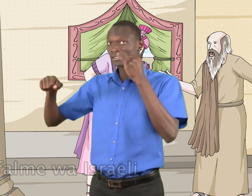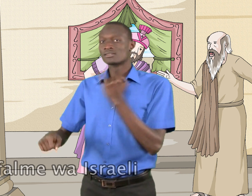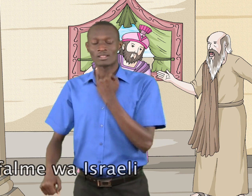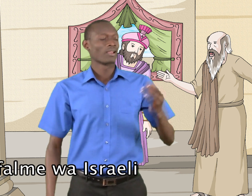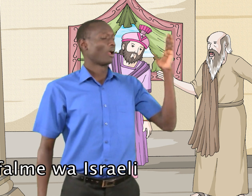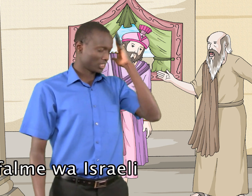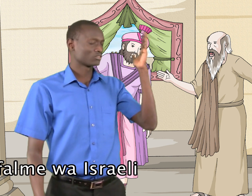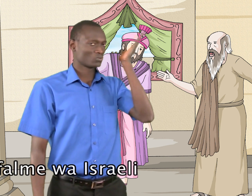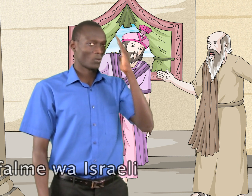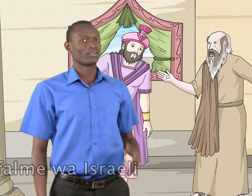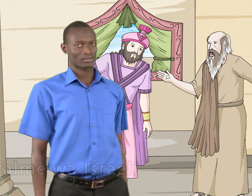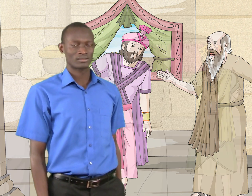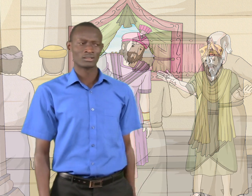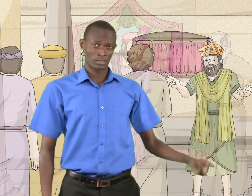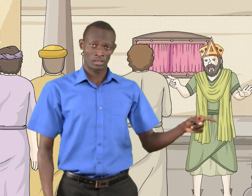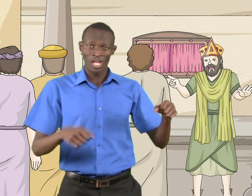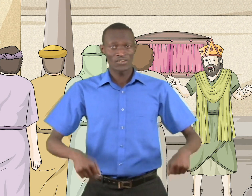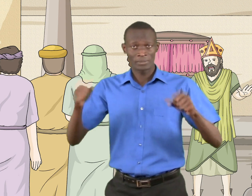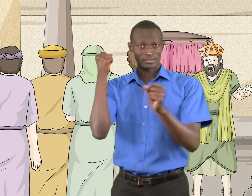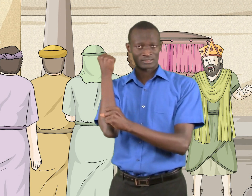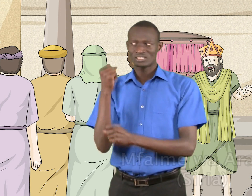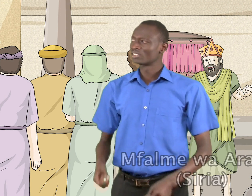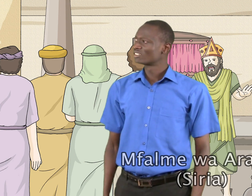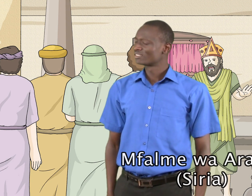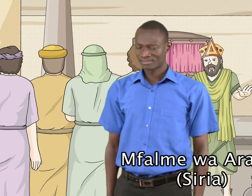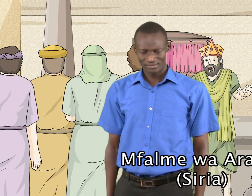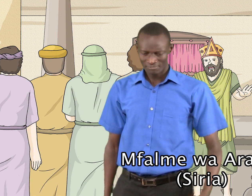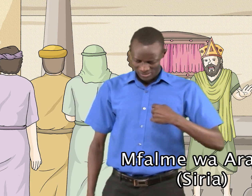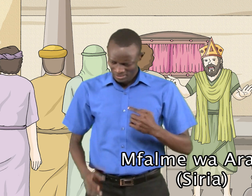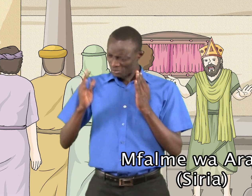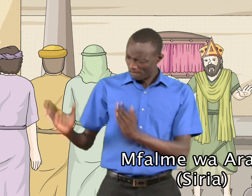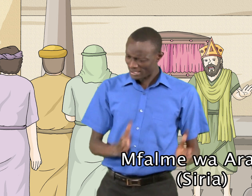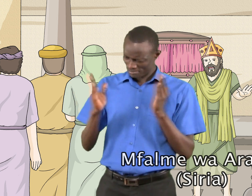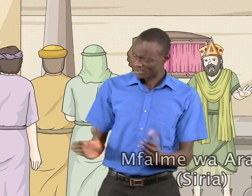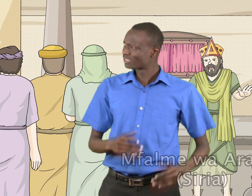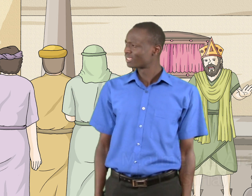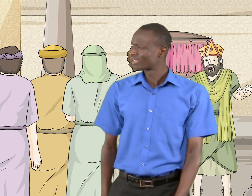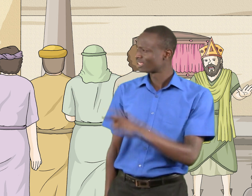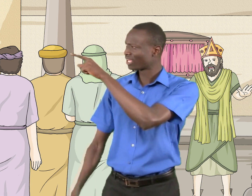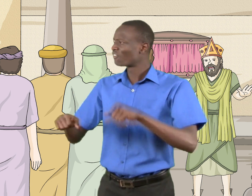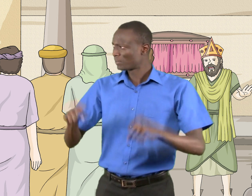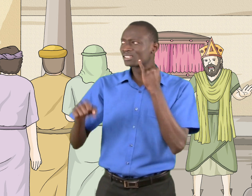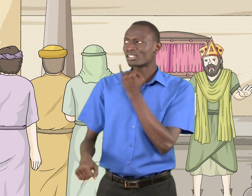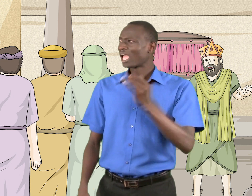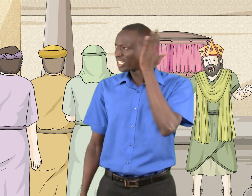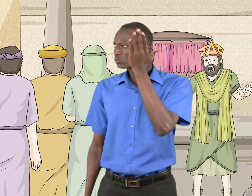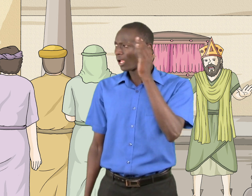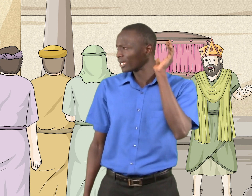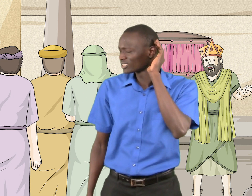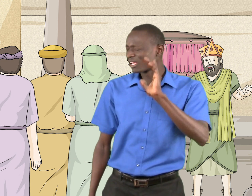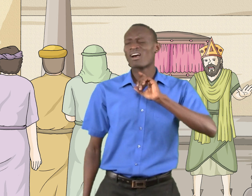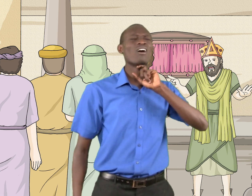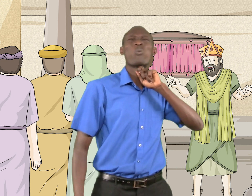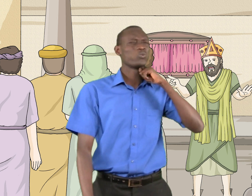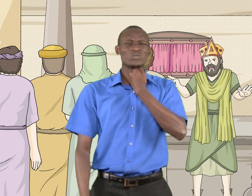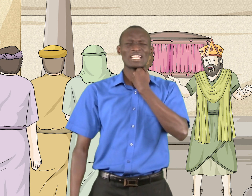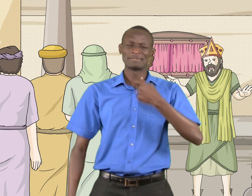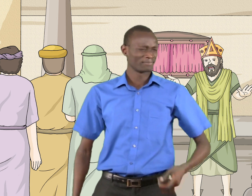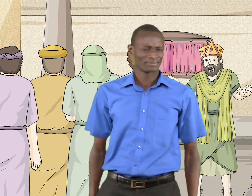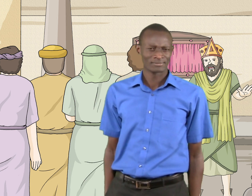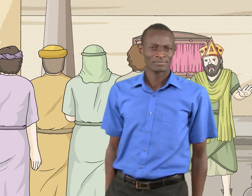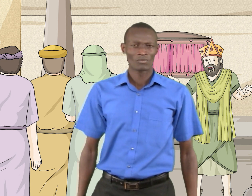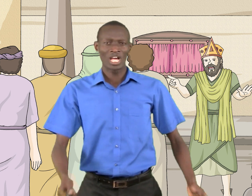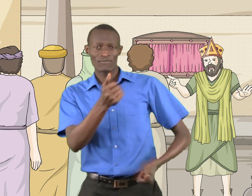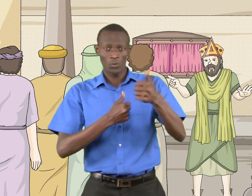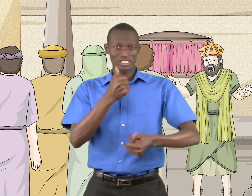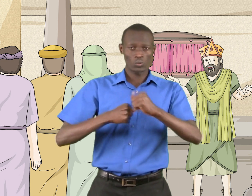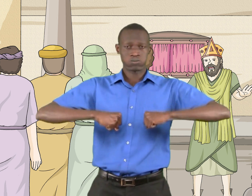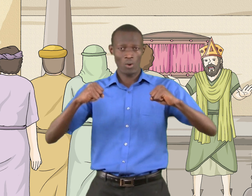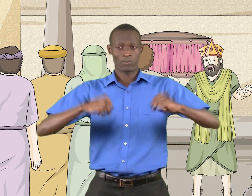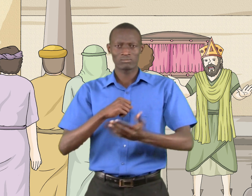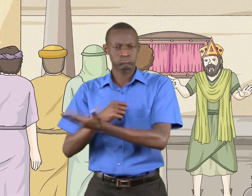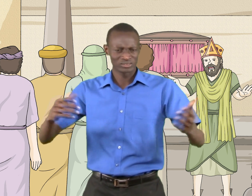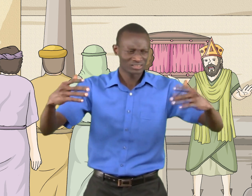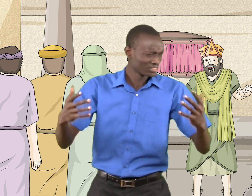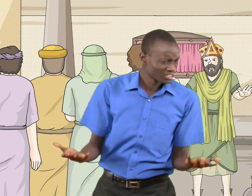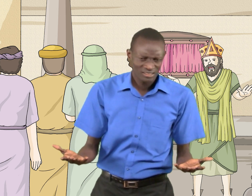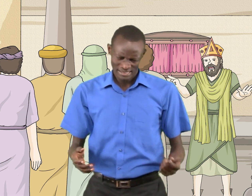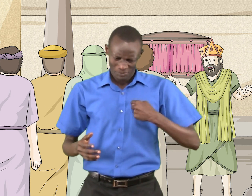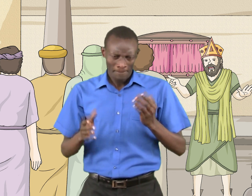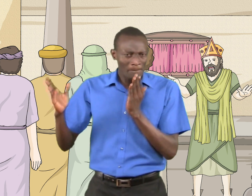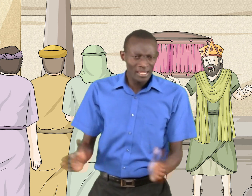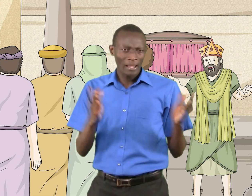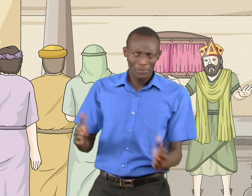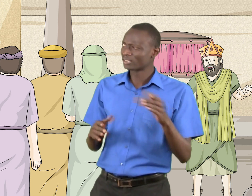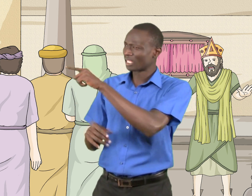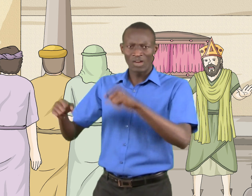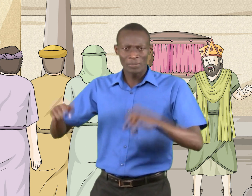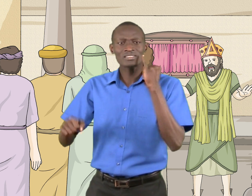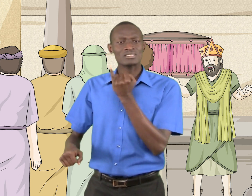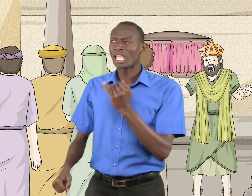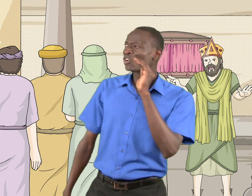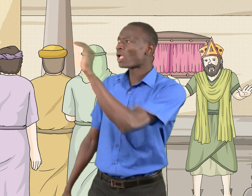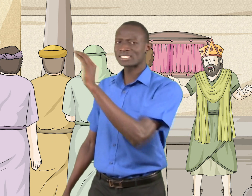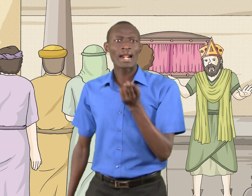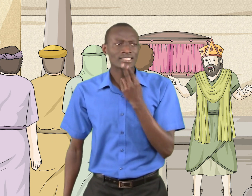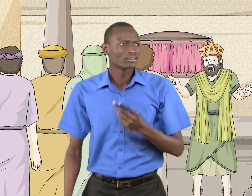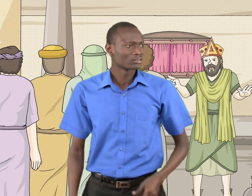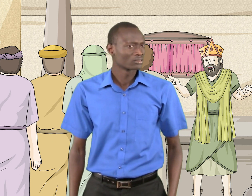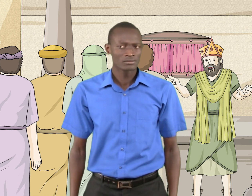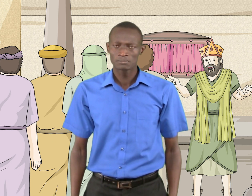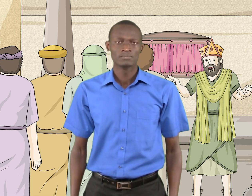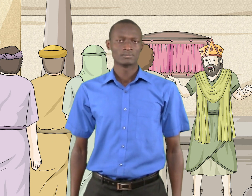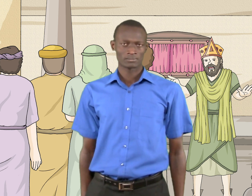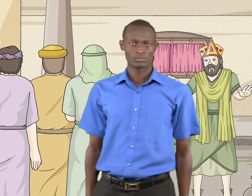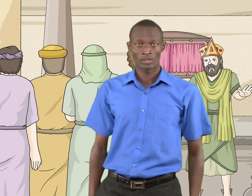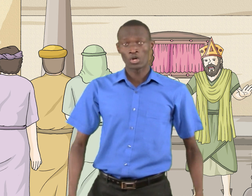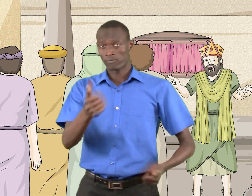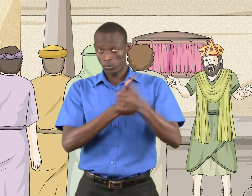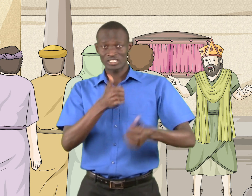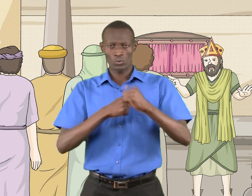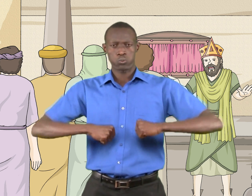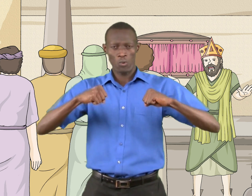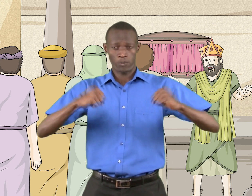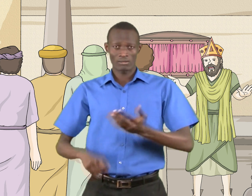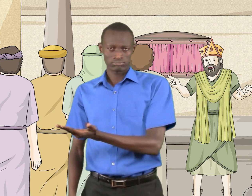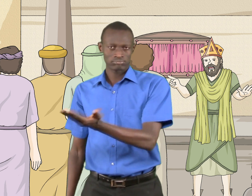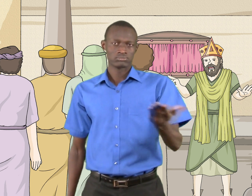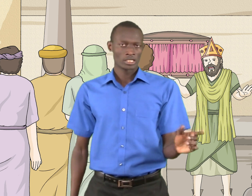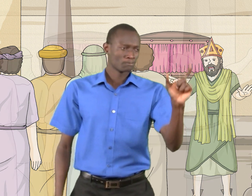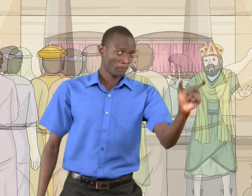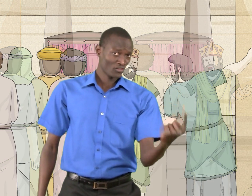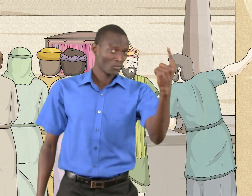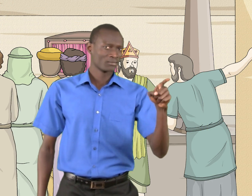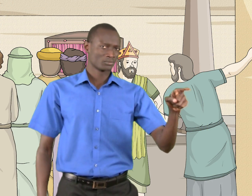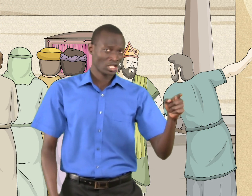For this reason the king of Aram became enraged and called his servants to demand of them, “Tell me, which one of us is on the side of the king of Israel?”